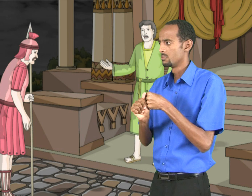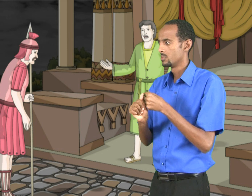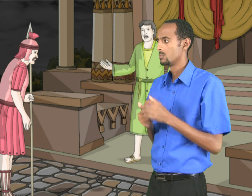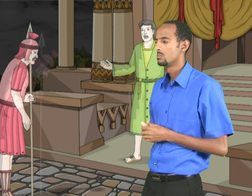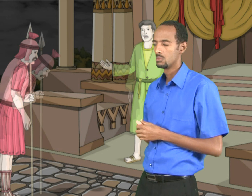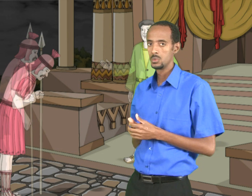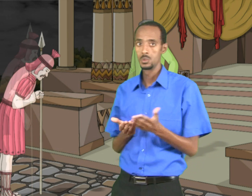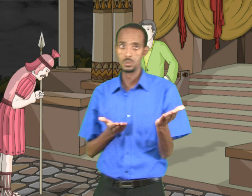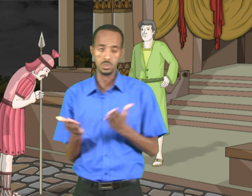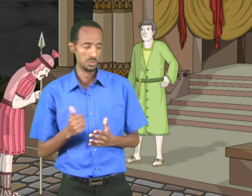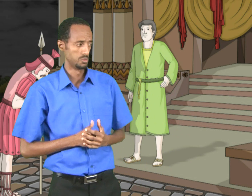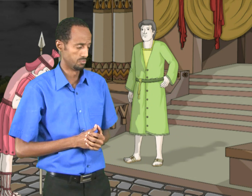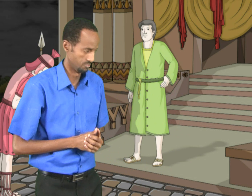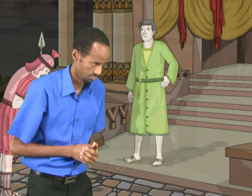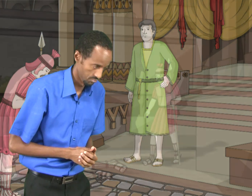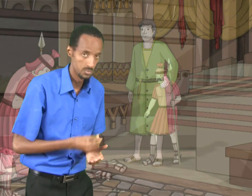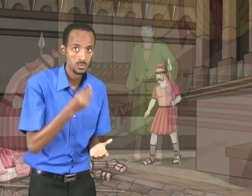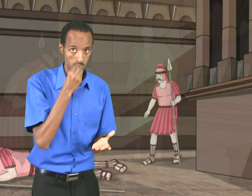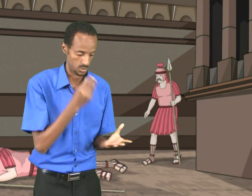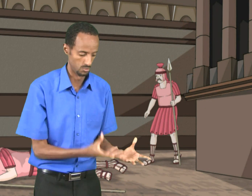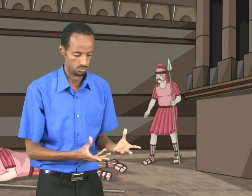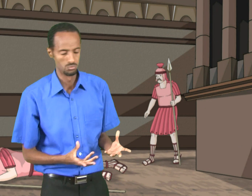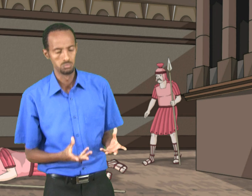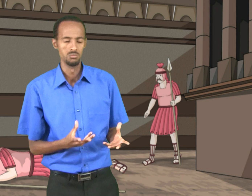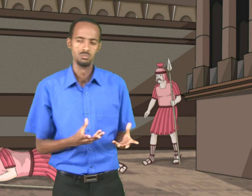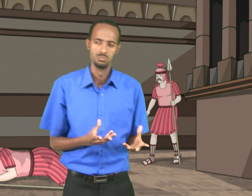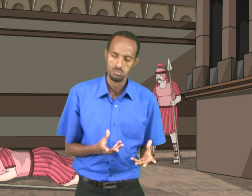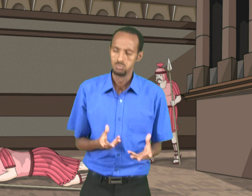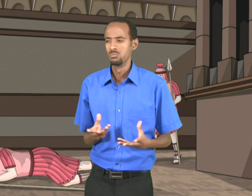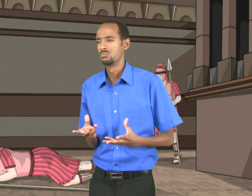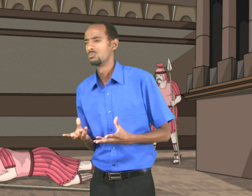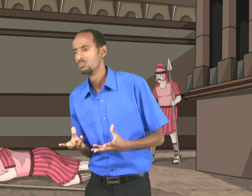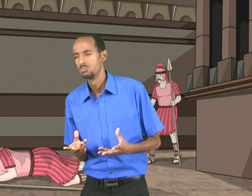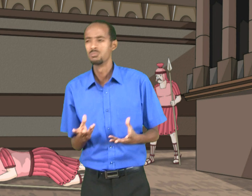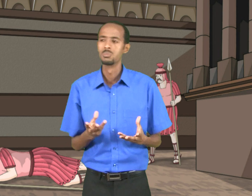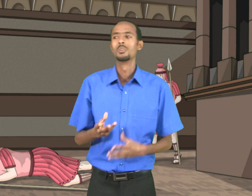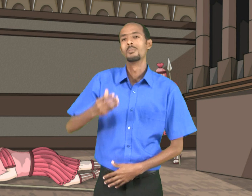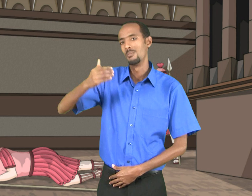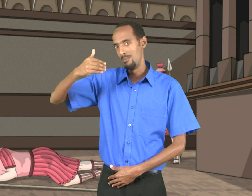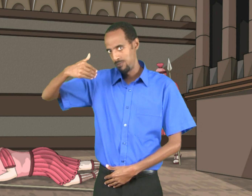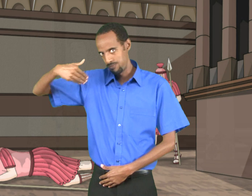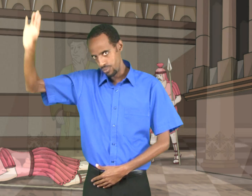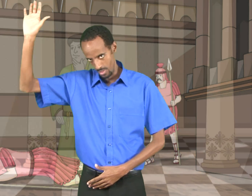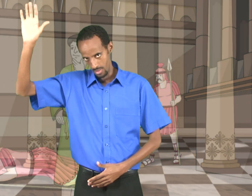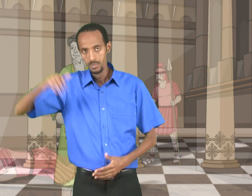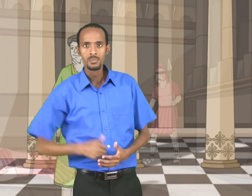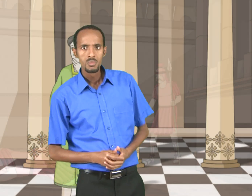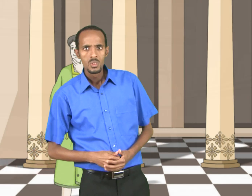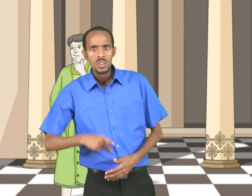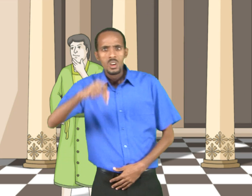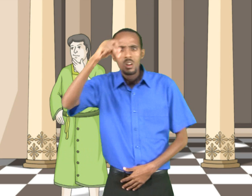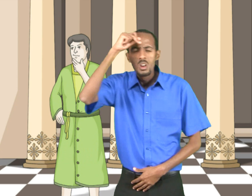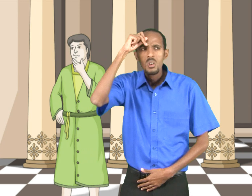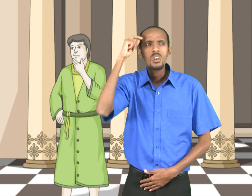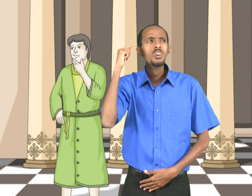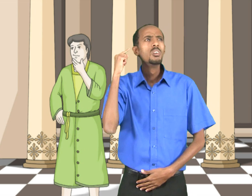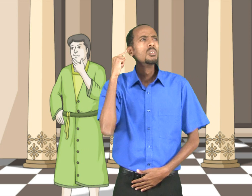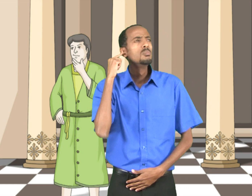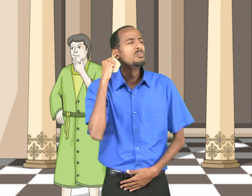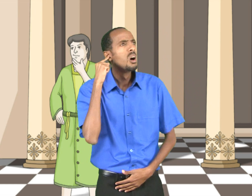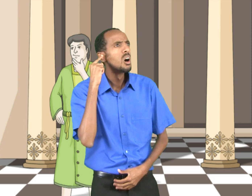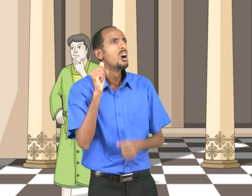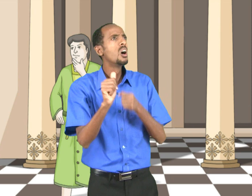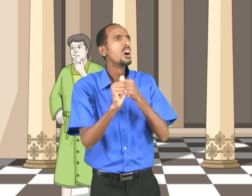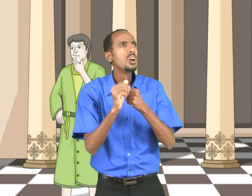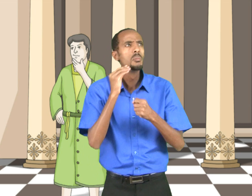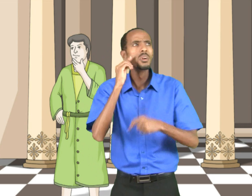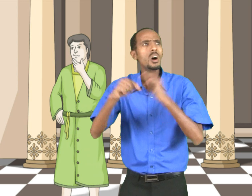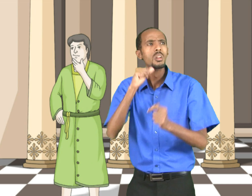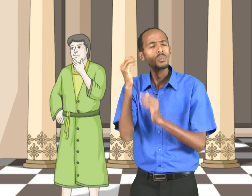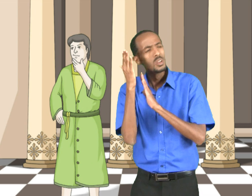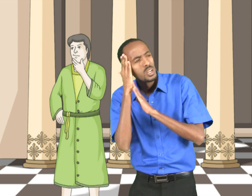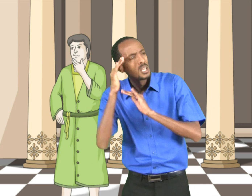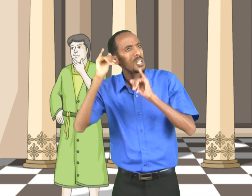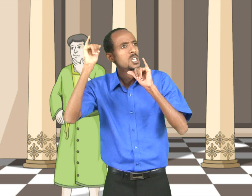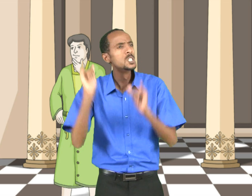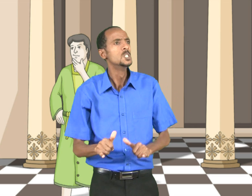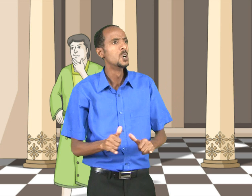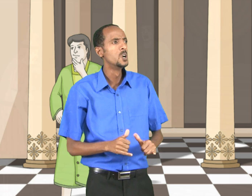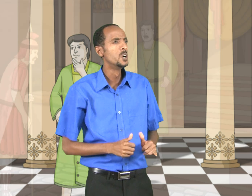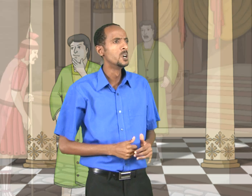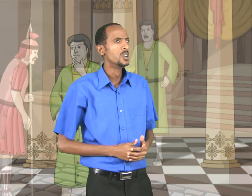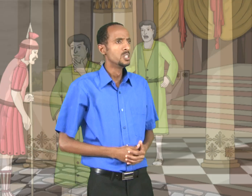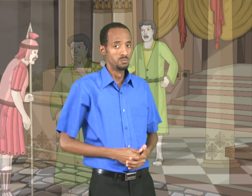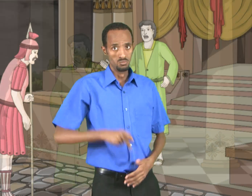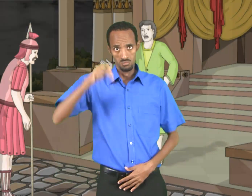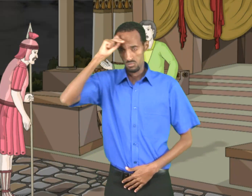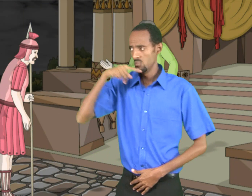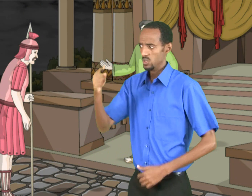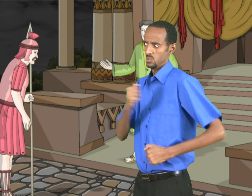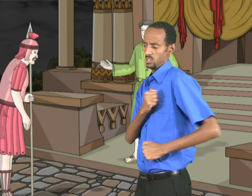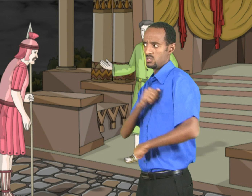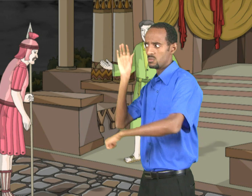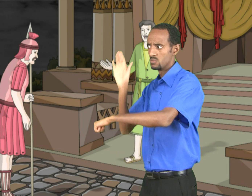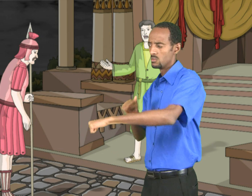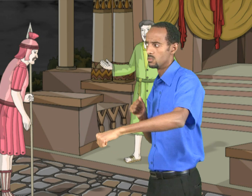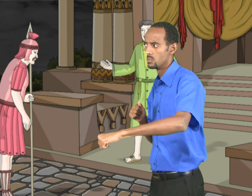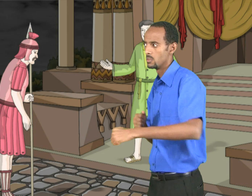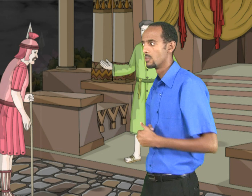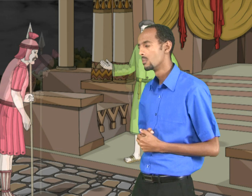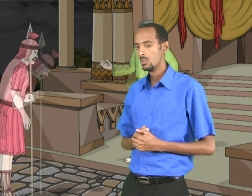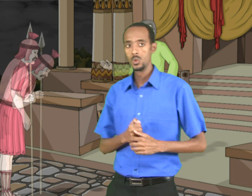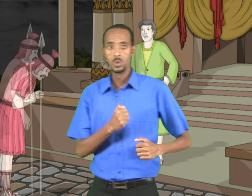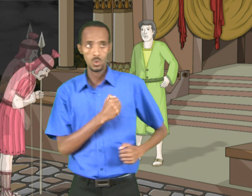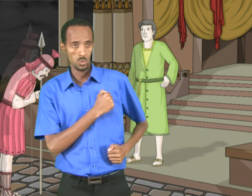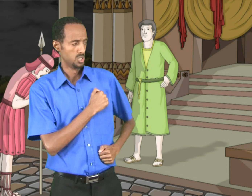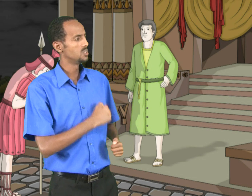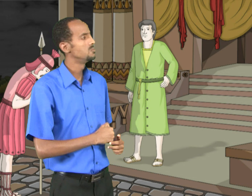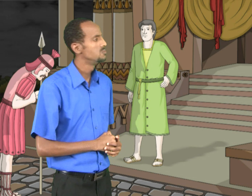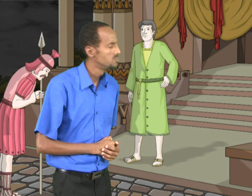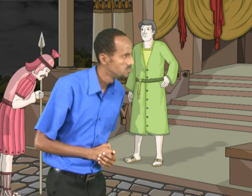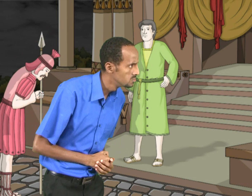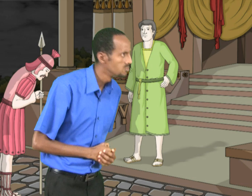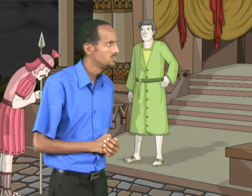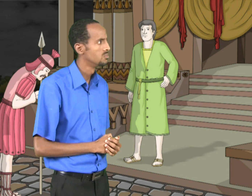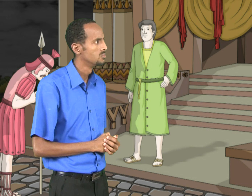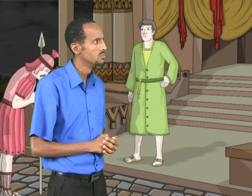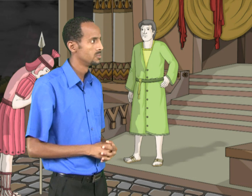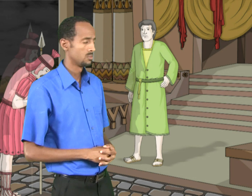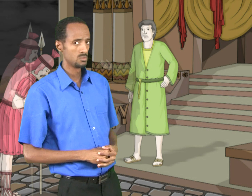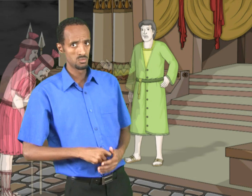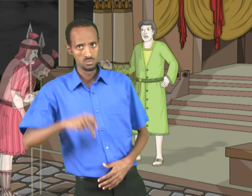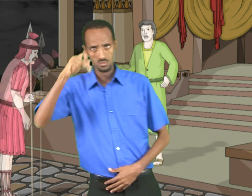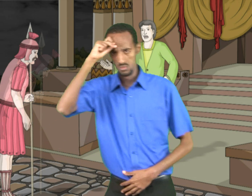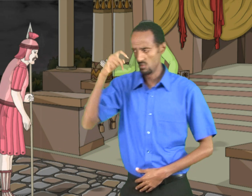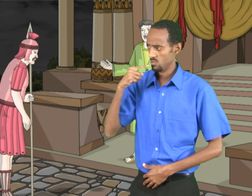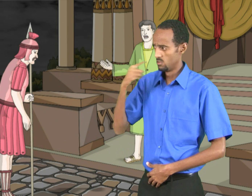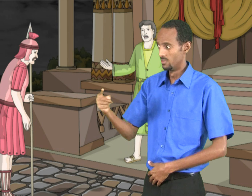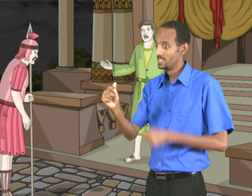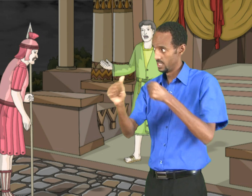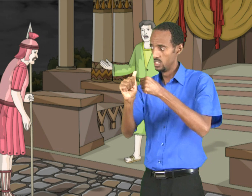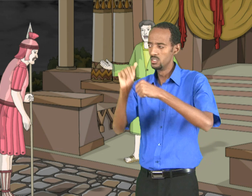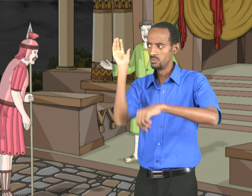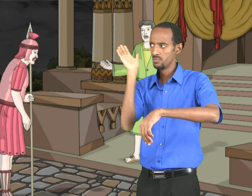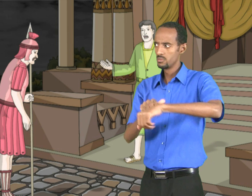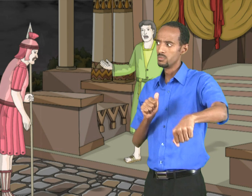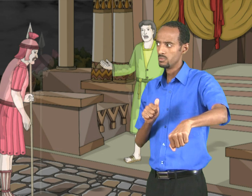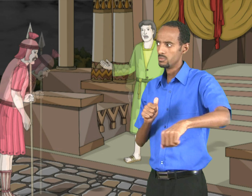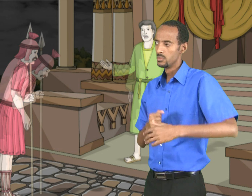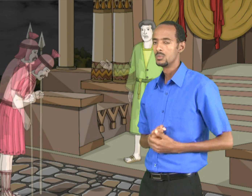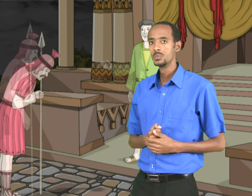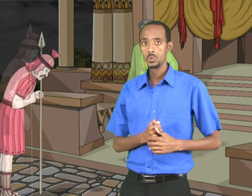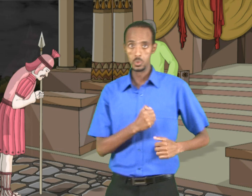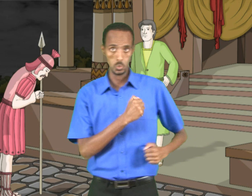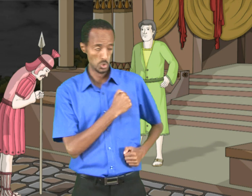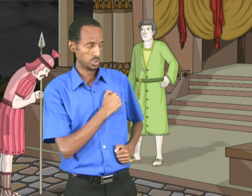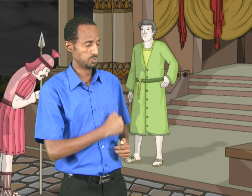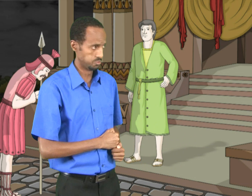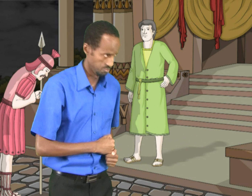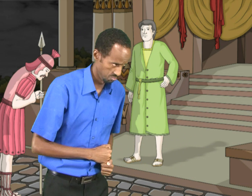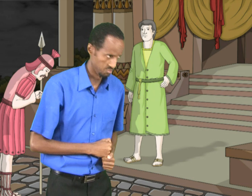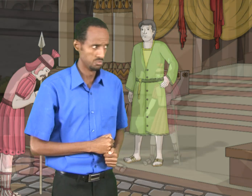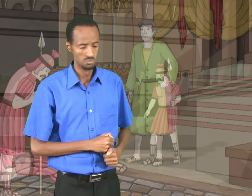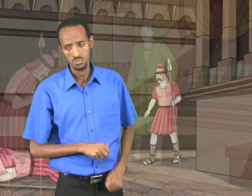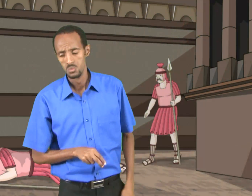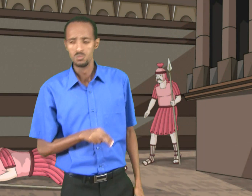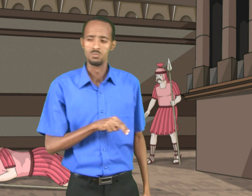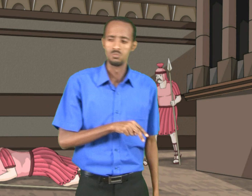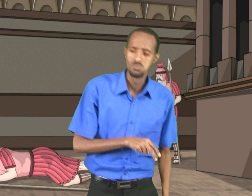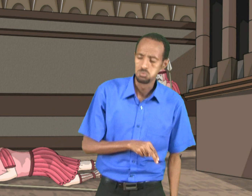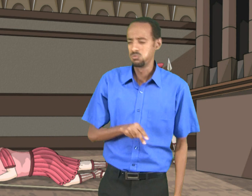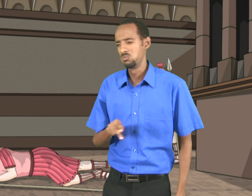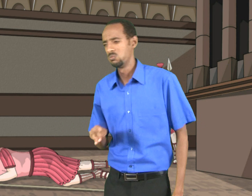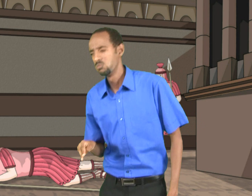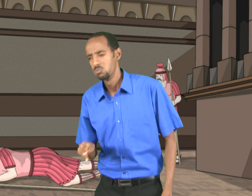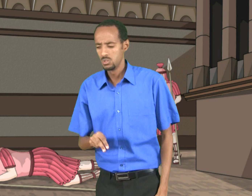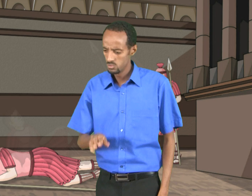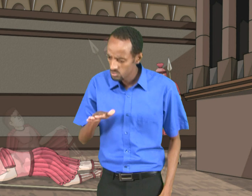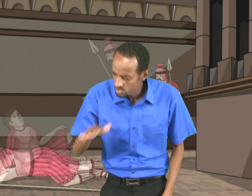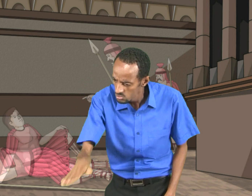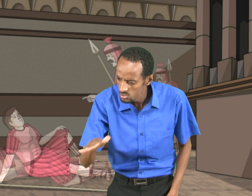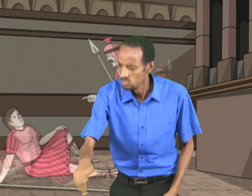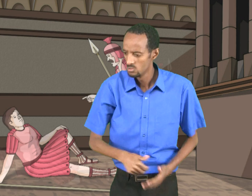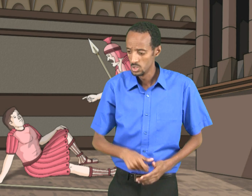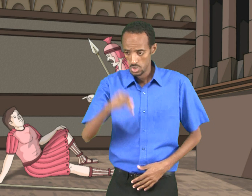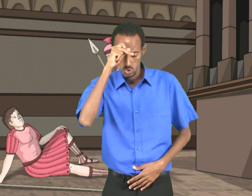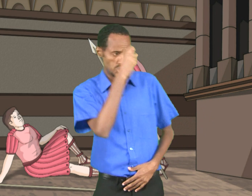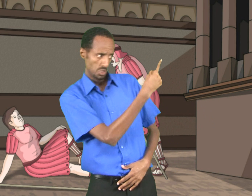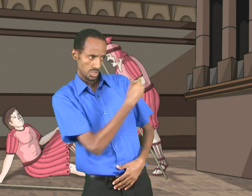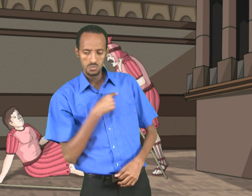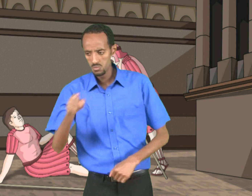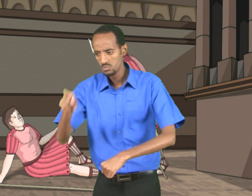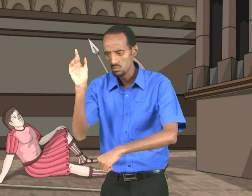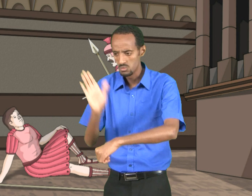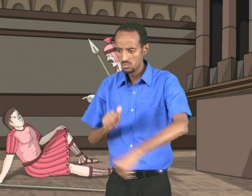he did not go down to his house. And David was told, “Uriah did not go home.”